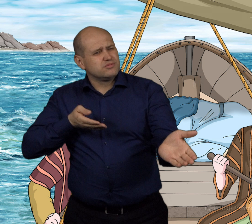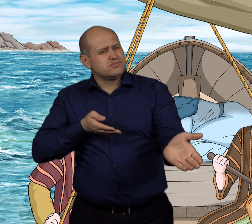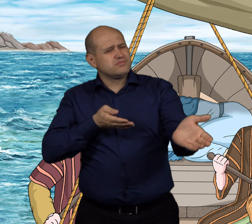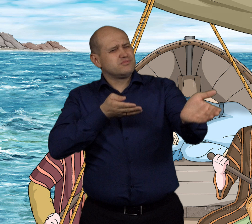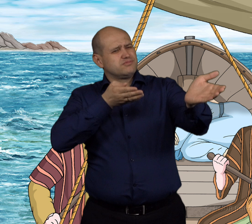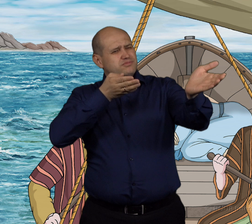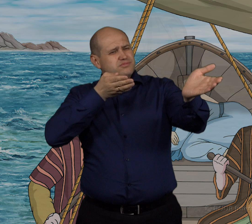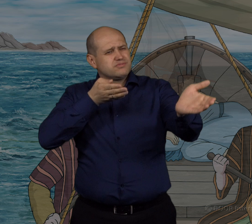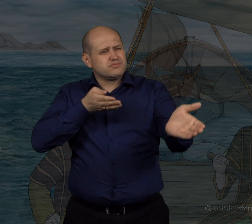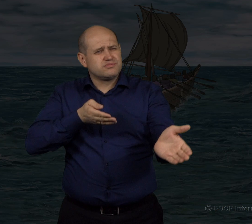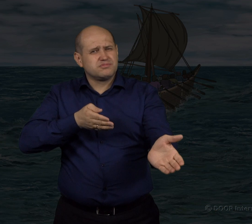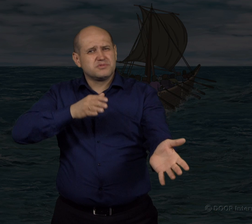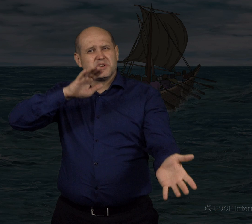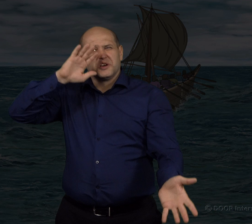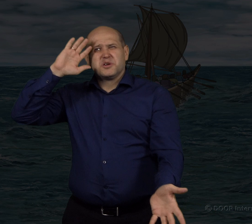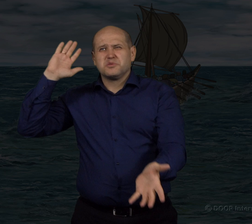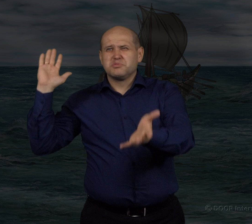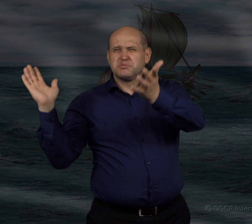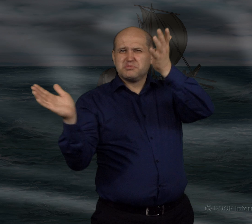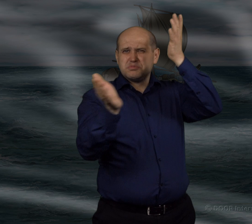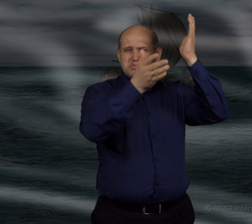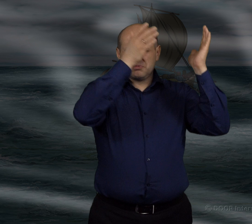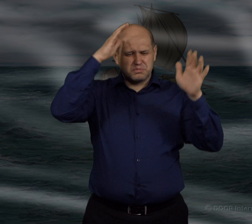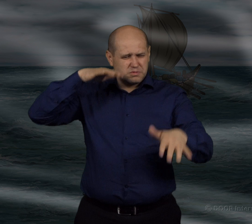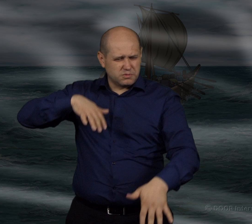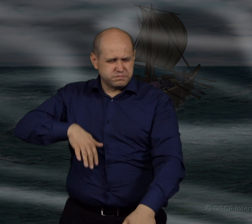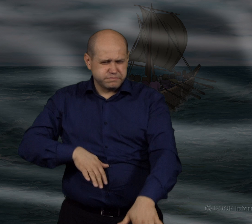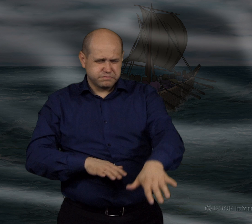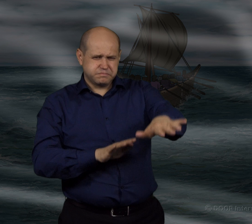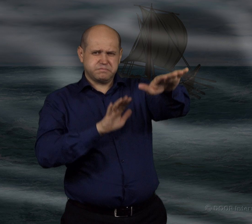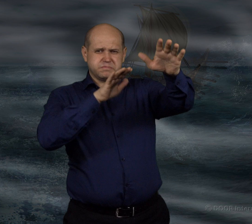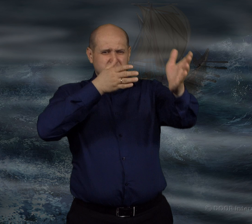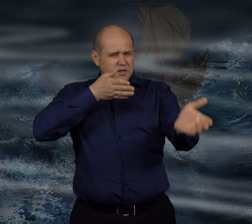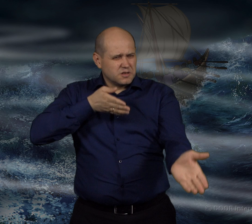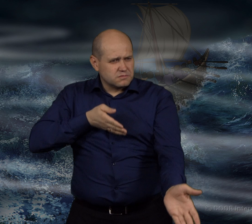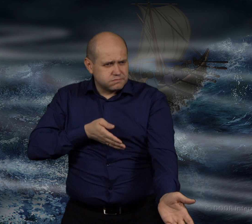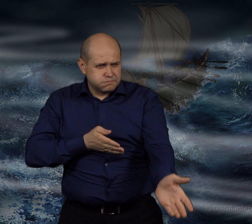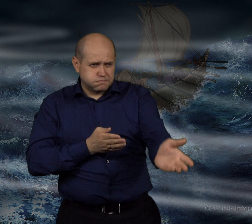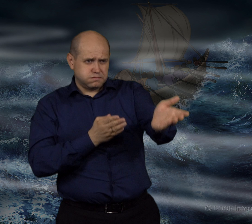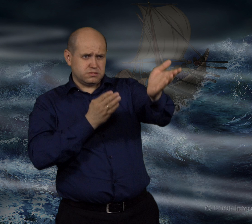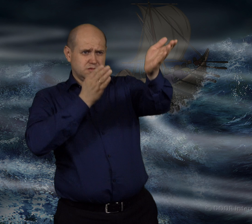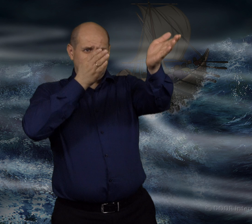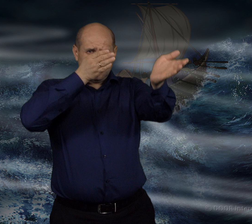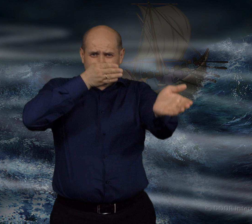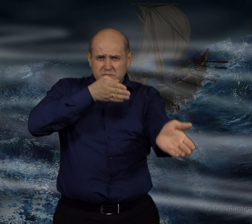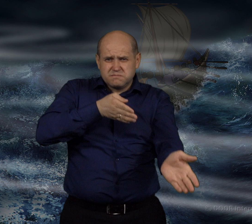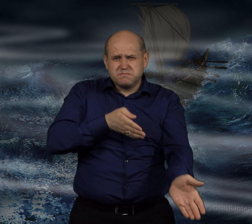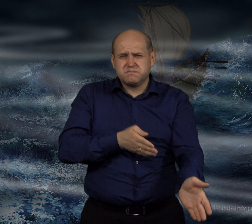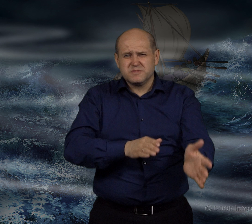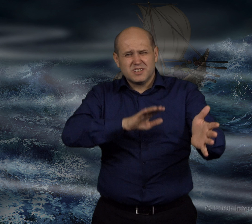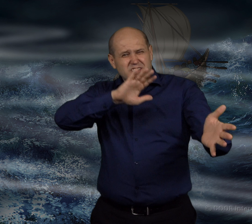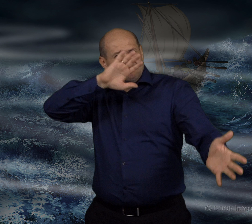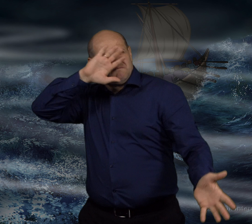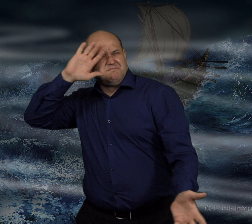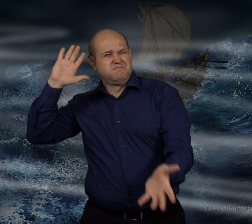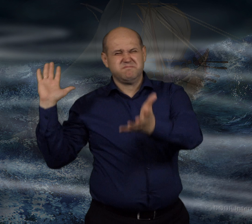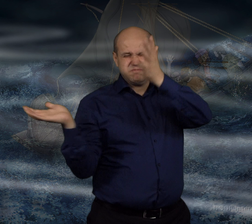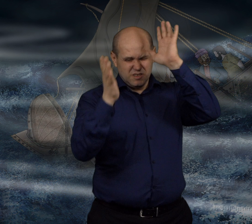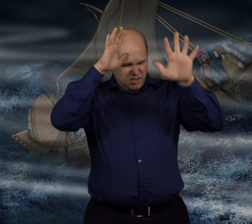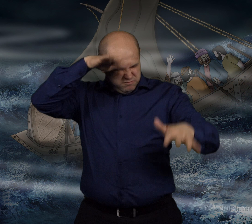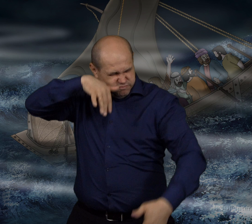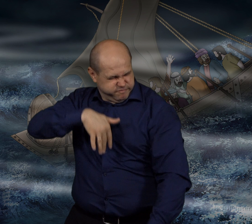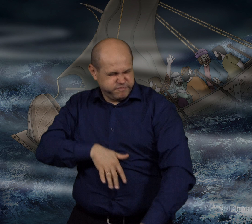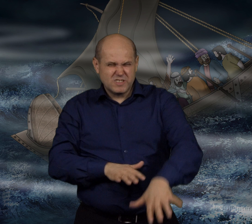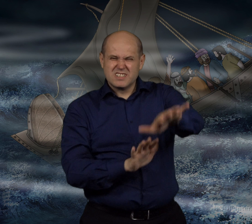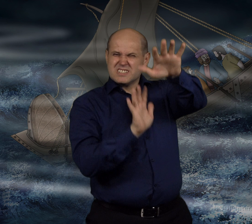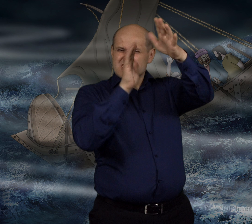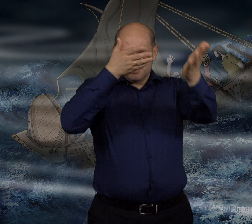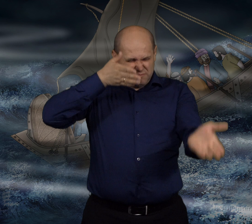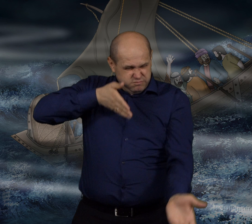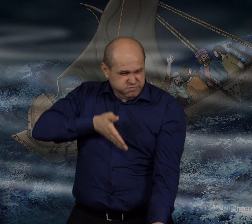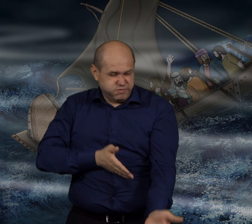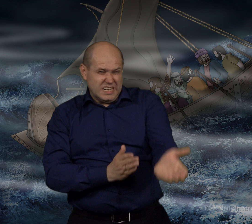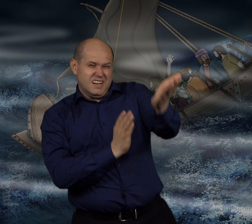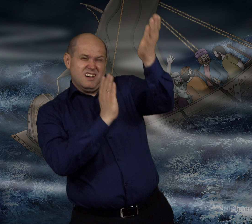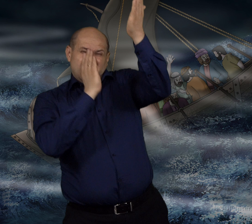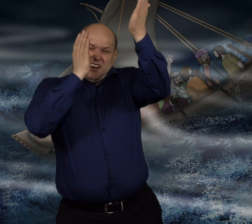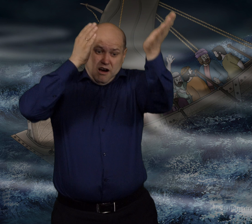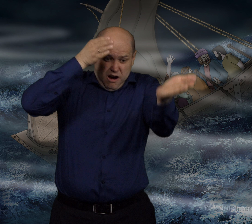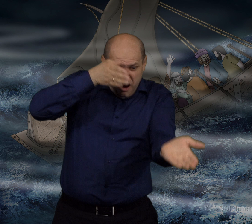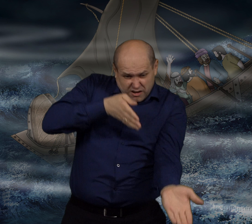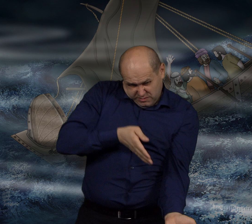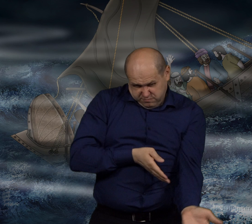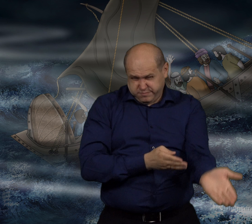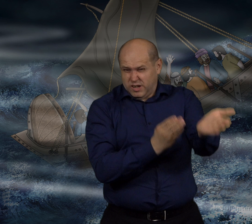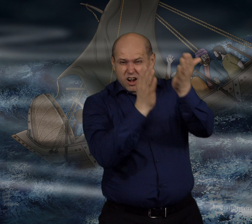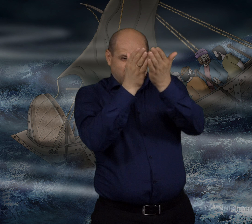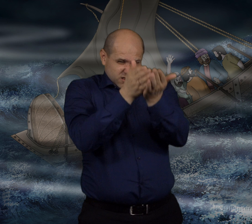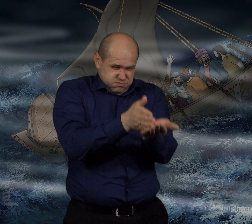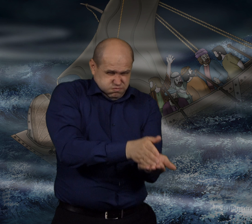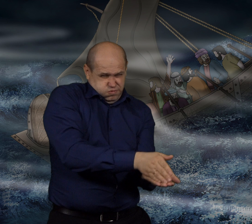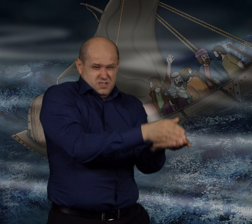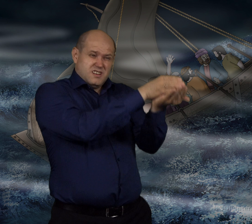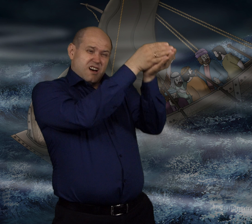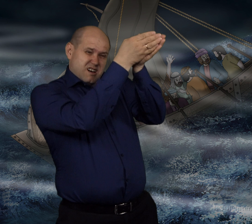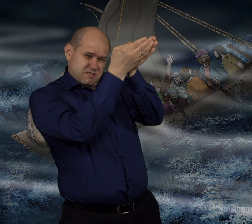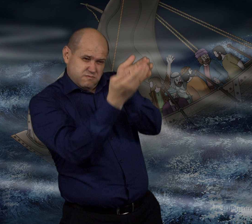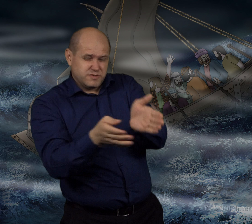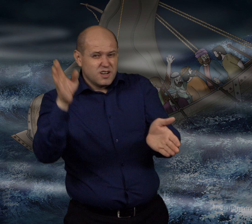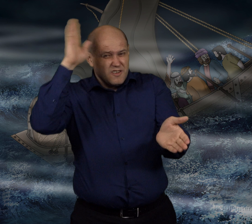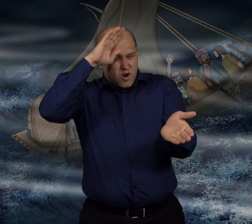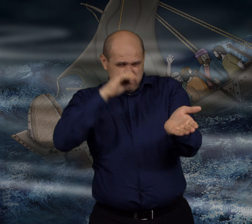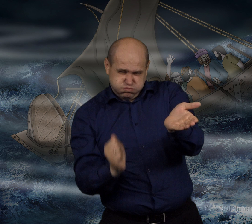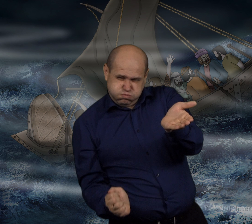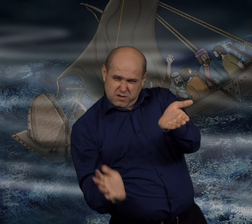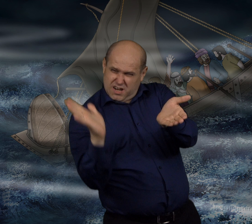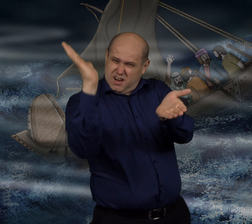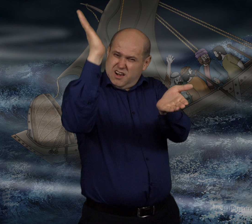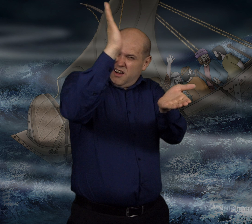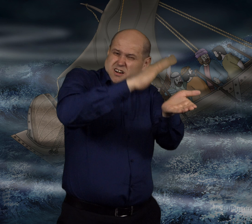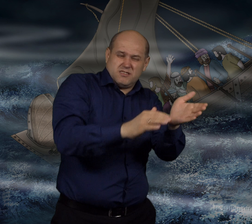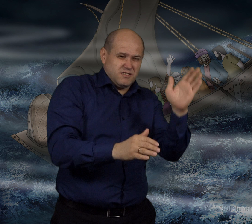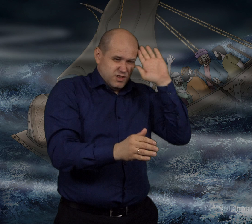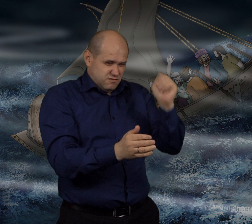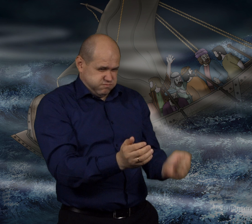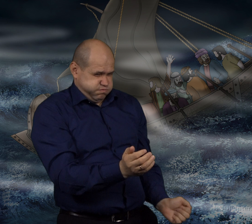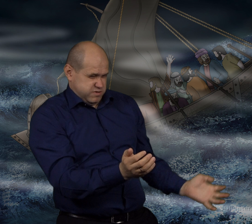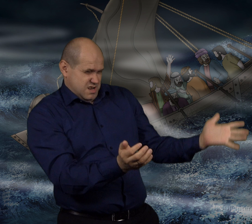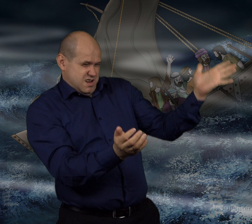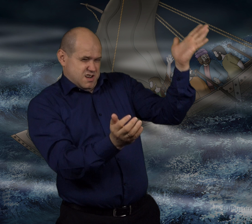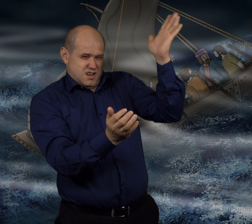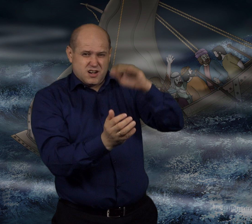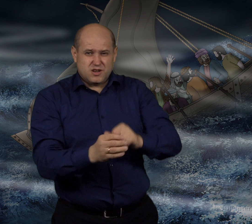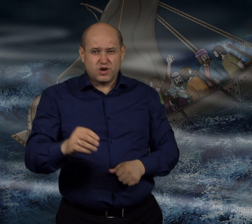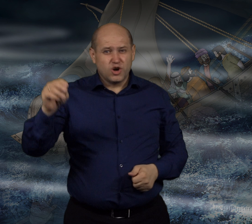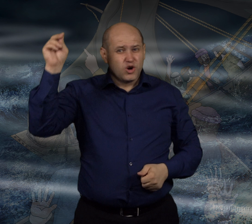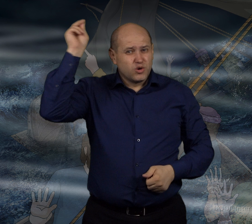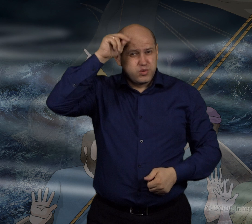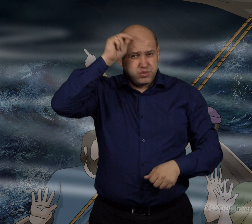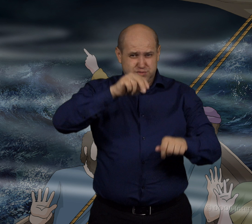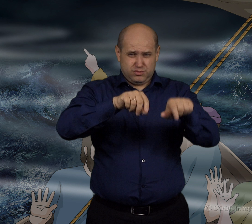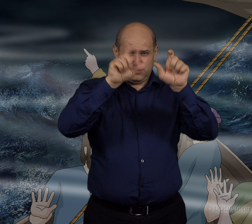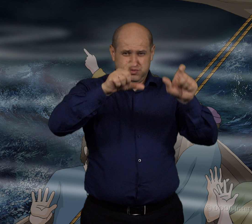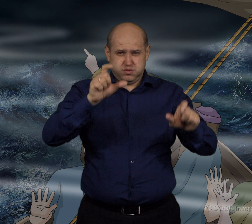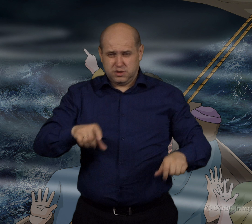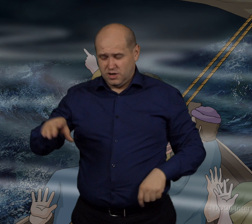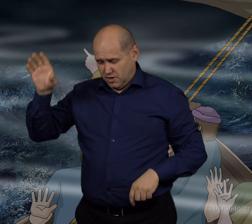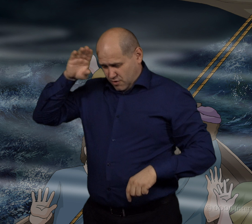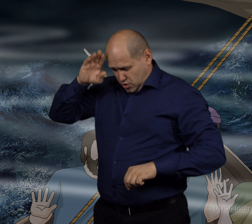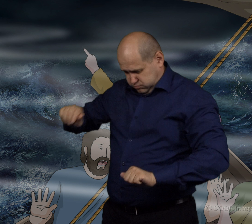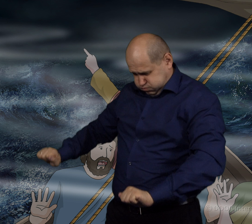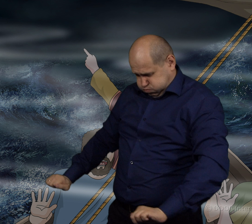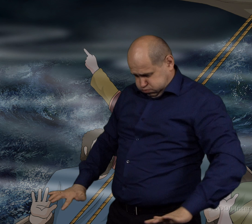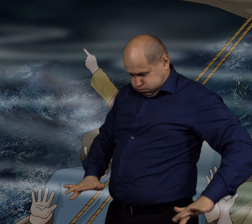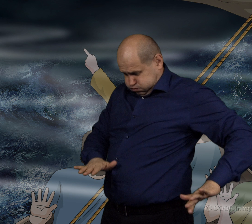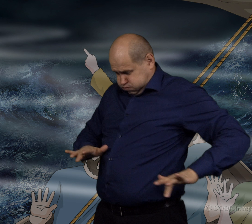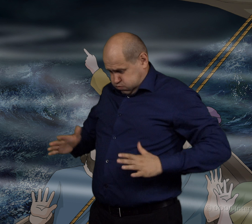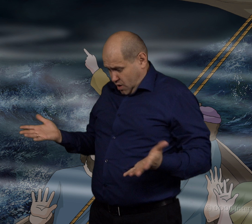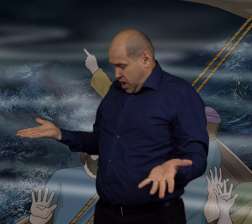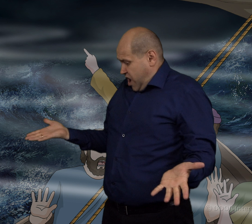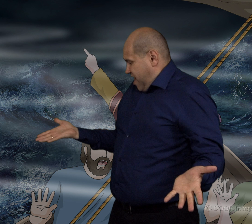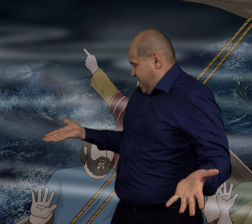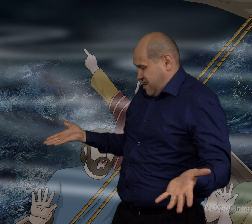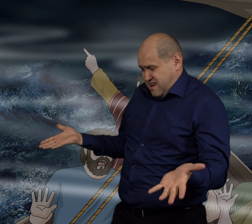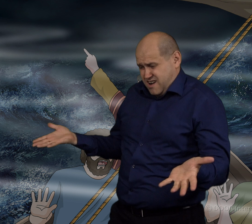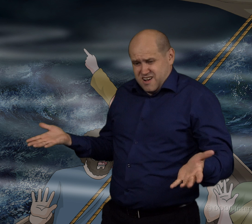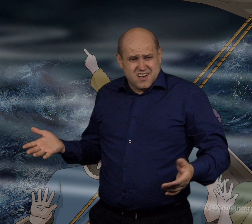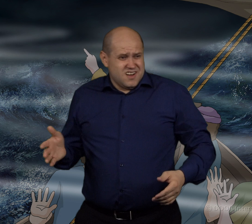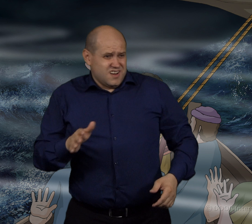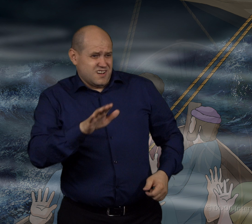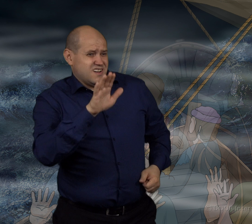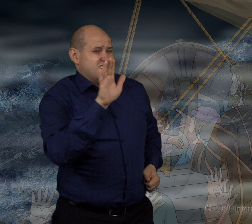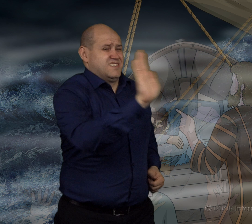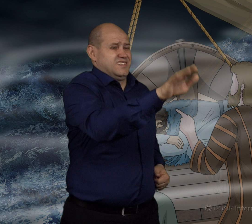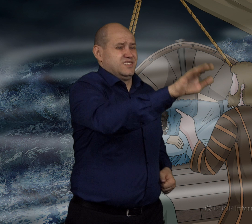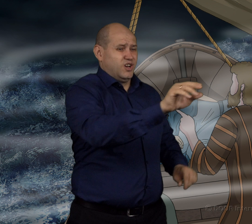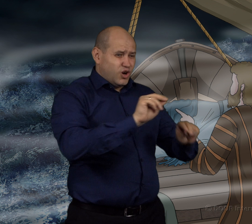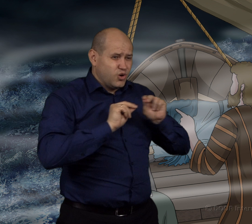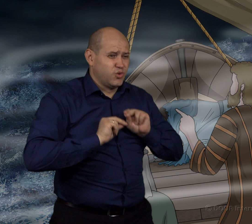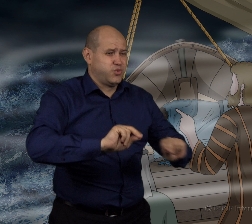Soon a violent windstorm came up, and the waves were breaking over the boat, so that it was being swamped. But Jesus was in the stern, sleeping on the cushion.